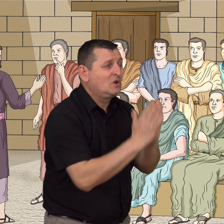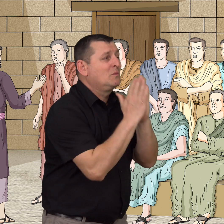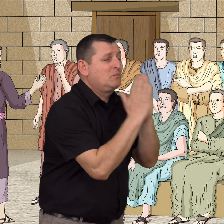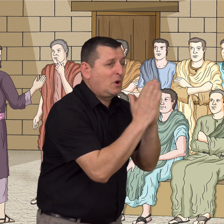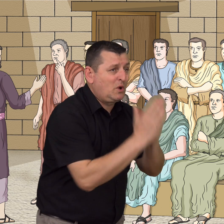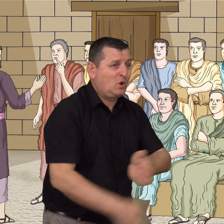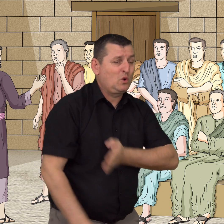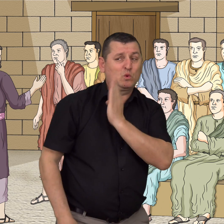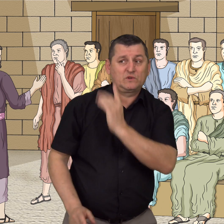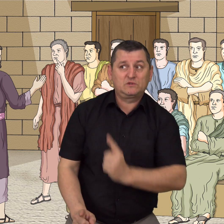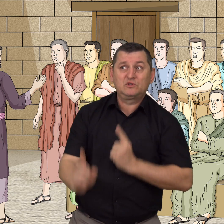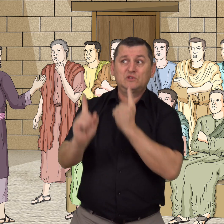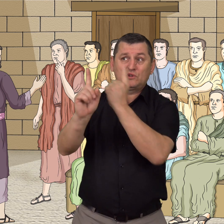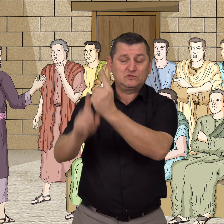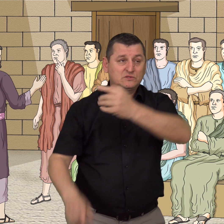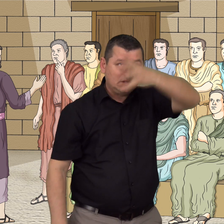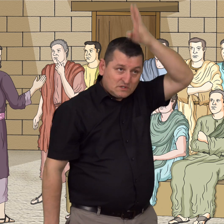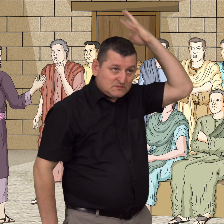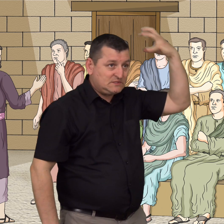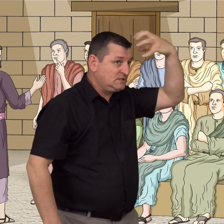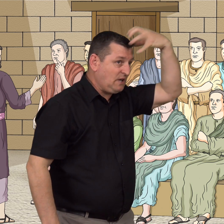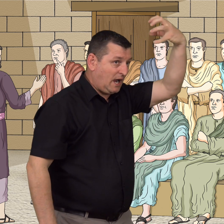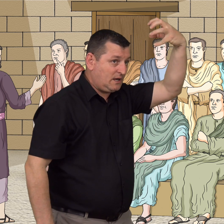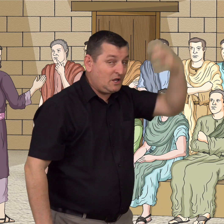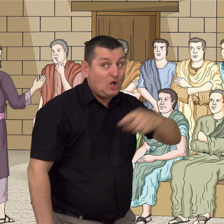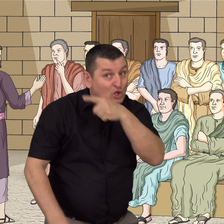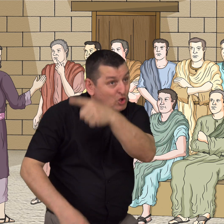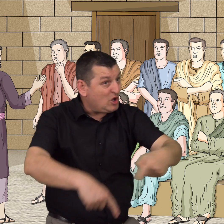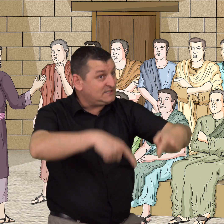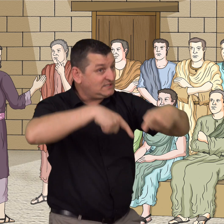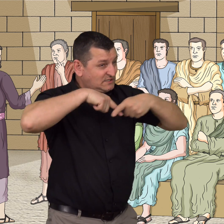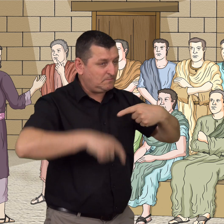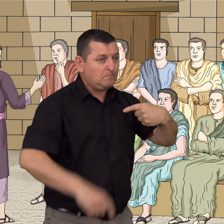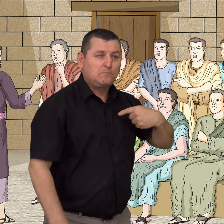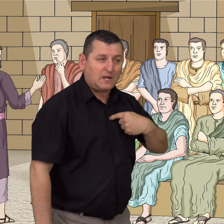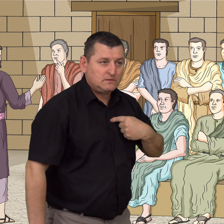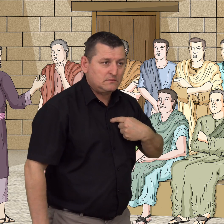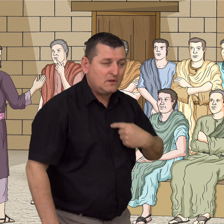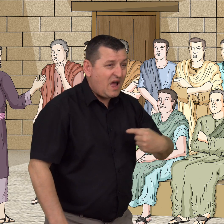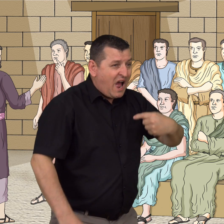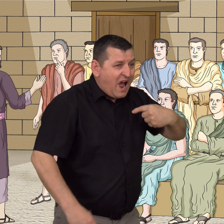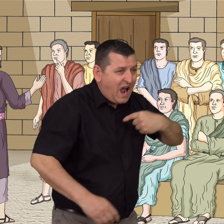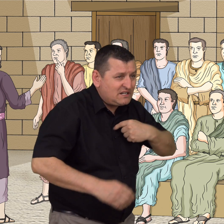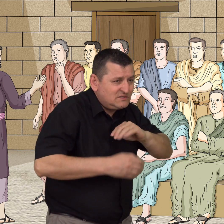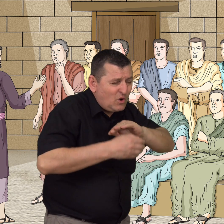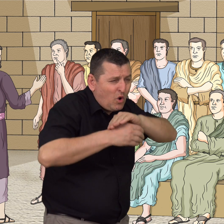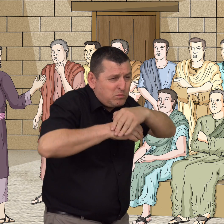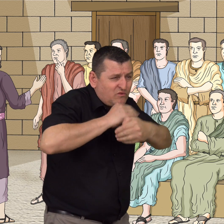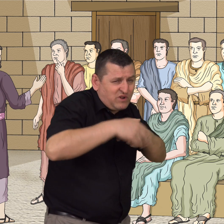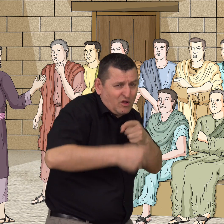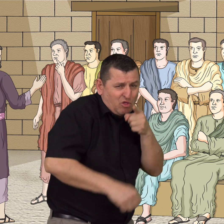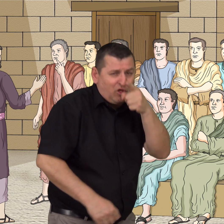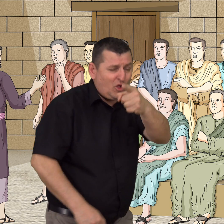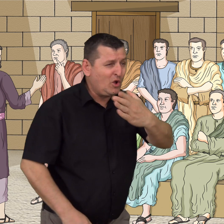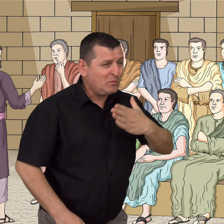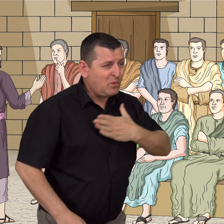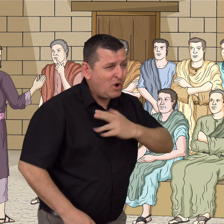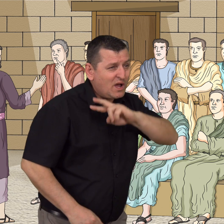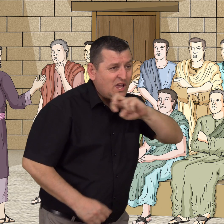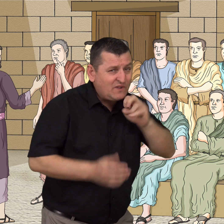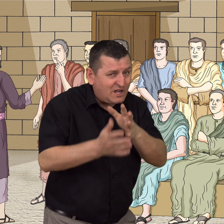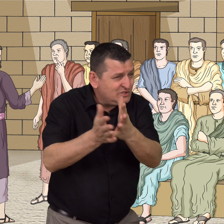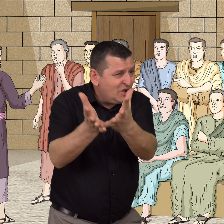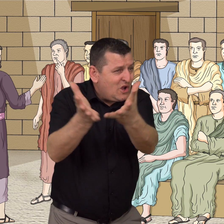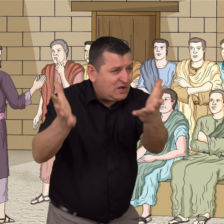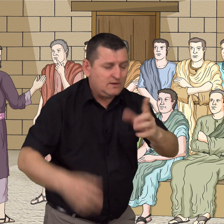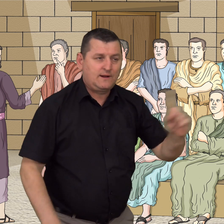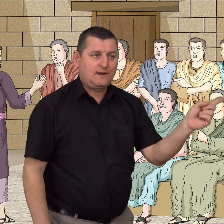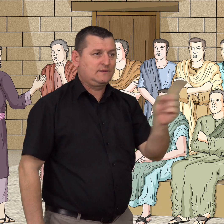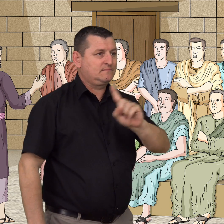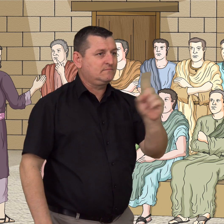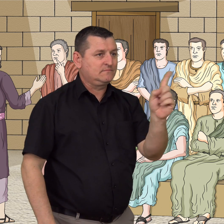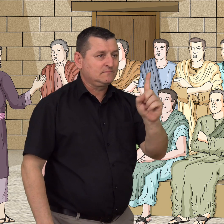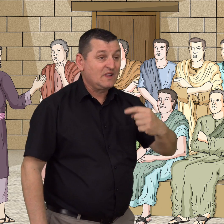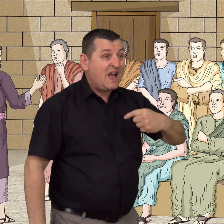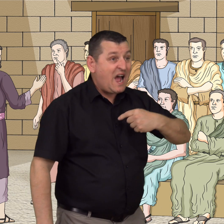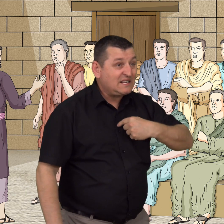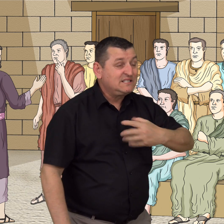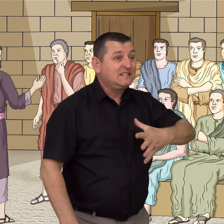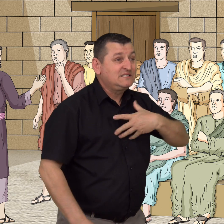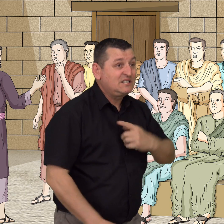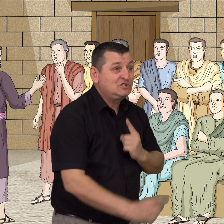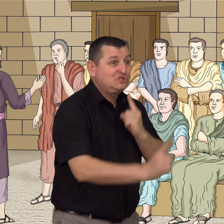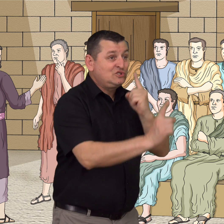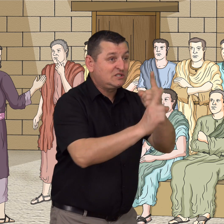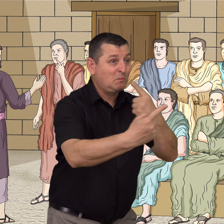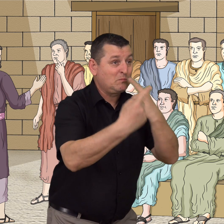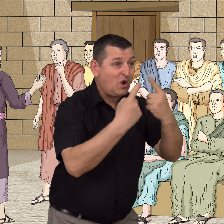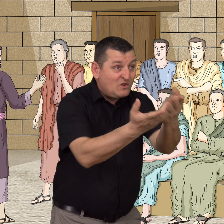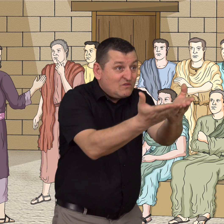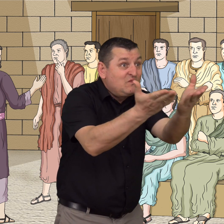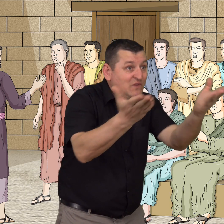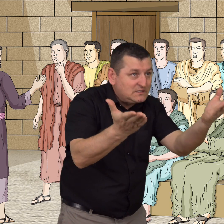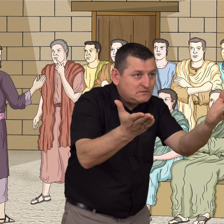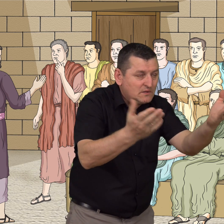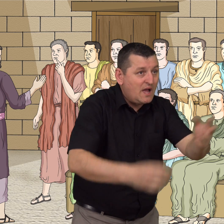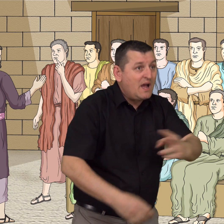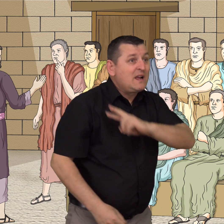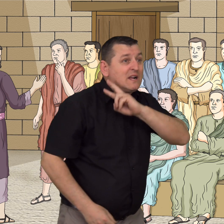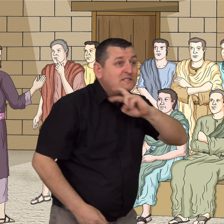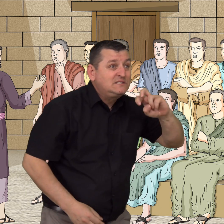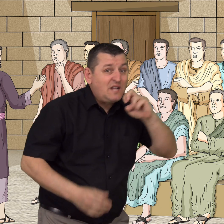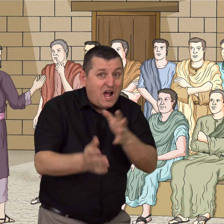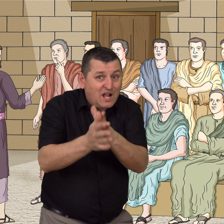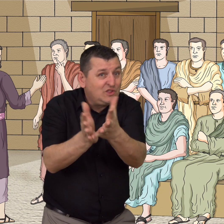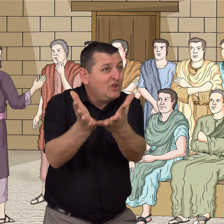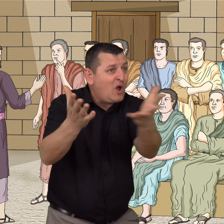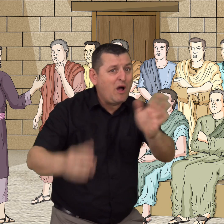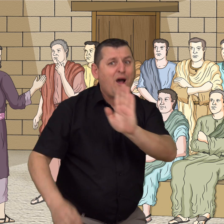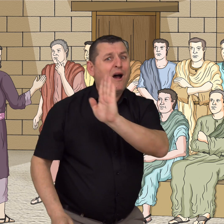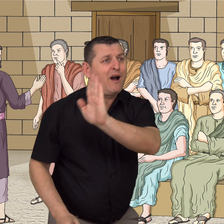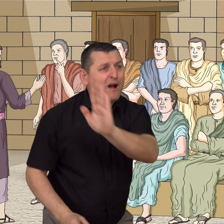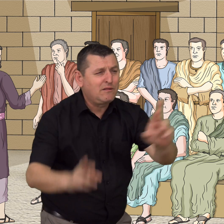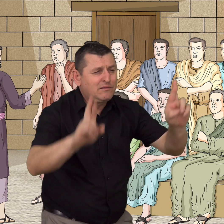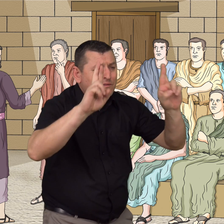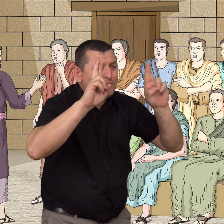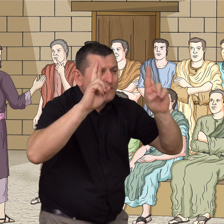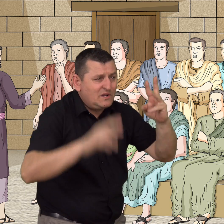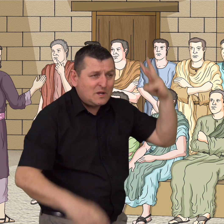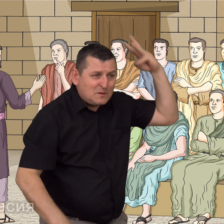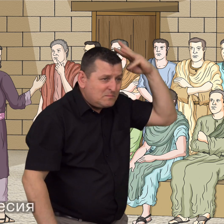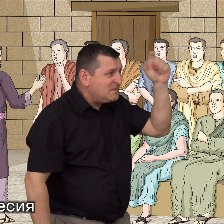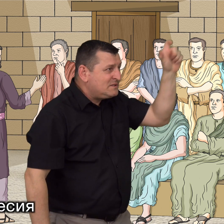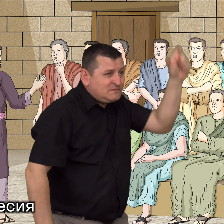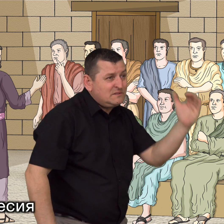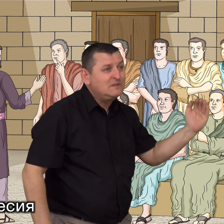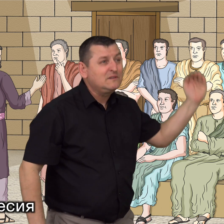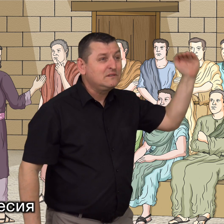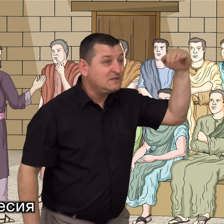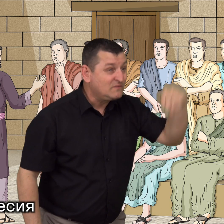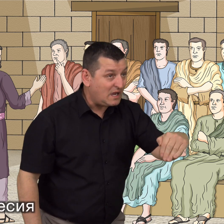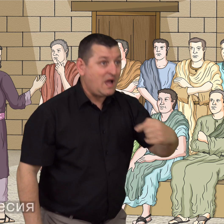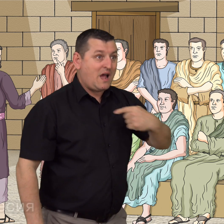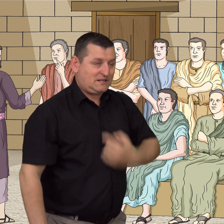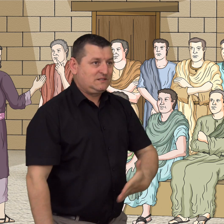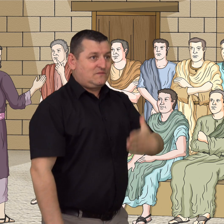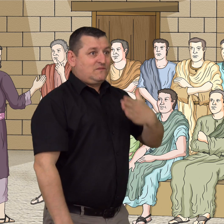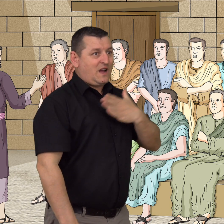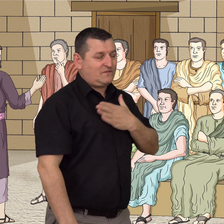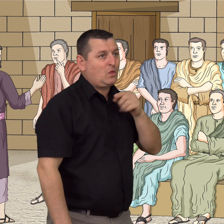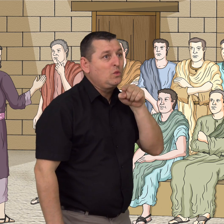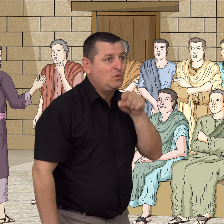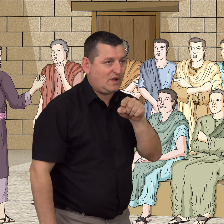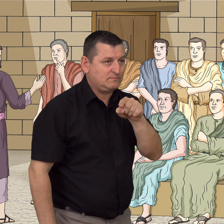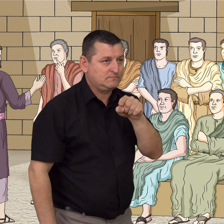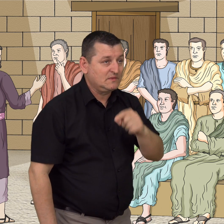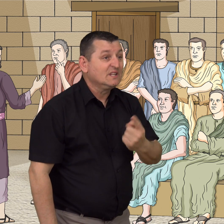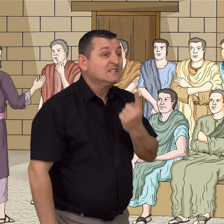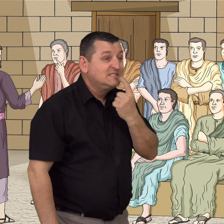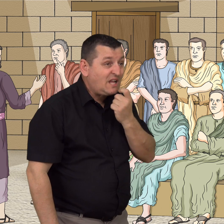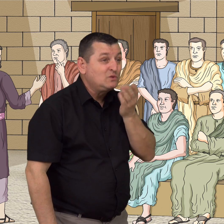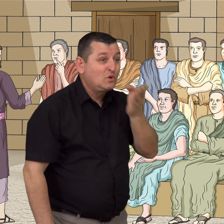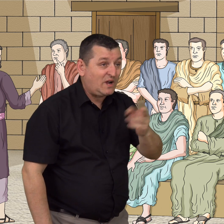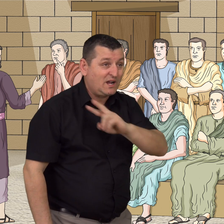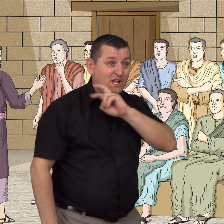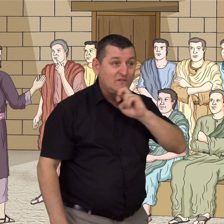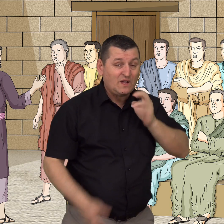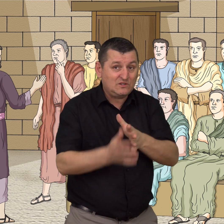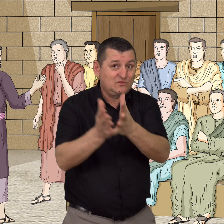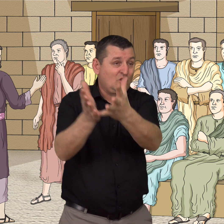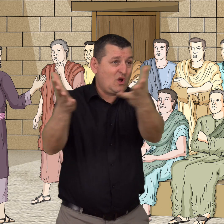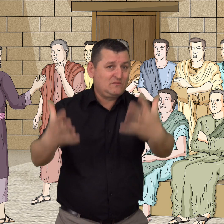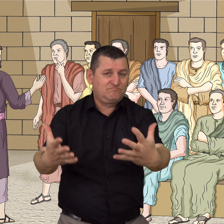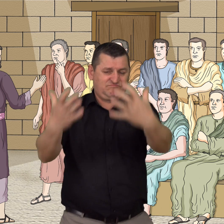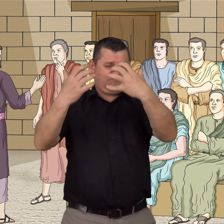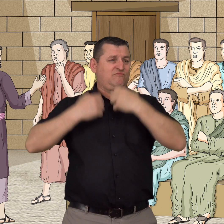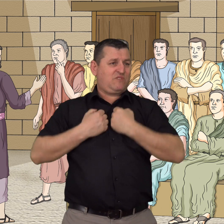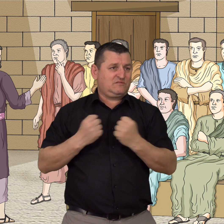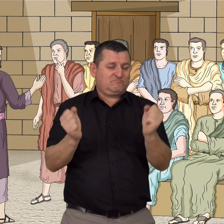But when the Jews objected, I was compelled to appeal to Caesar, even though I have no charge to bring against my nation.